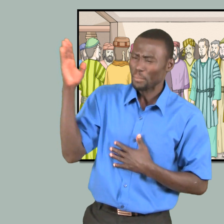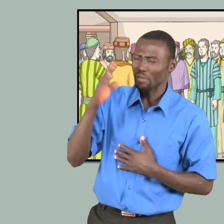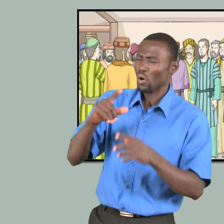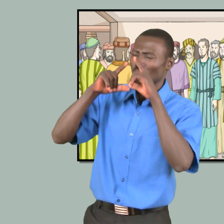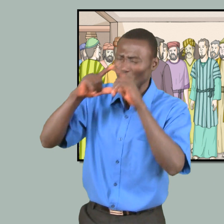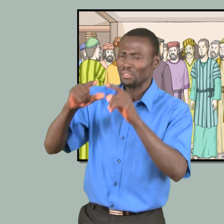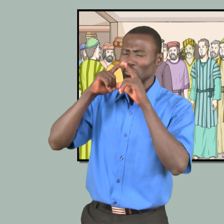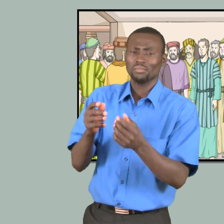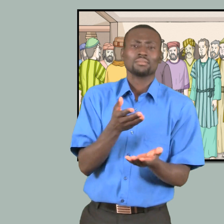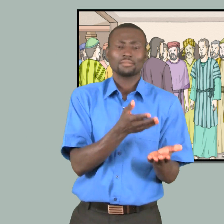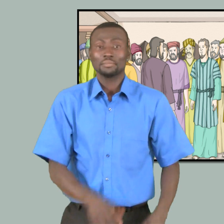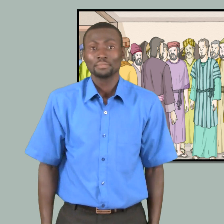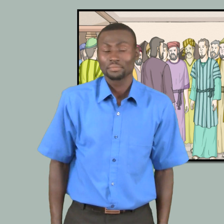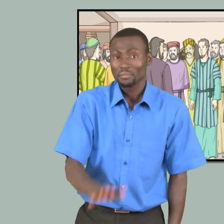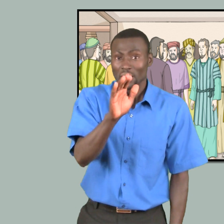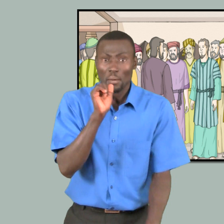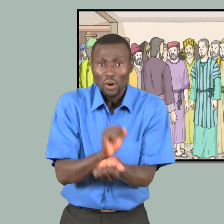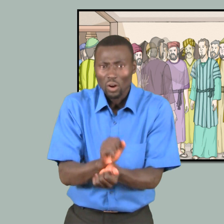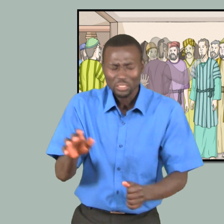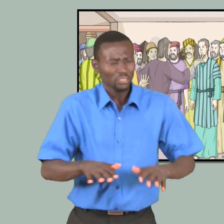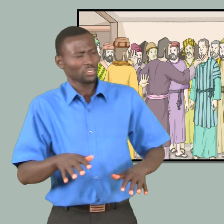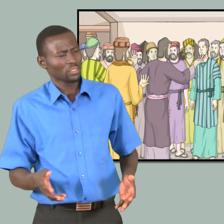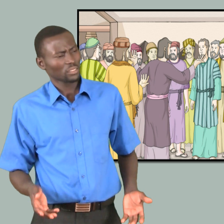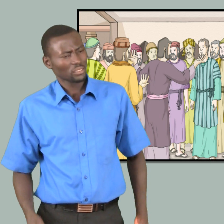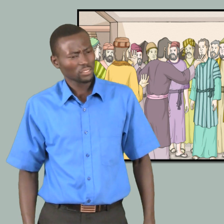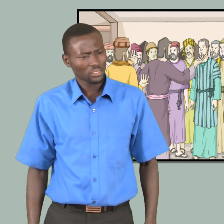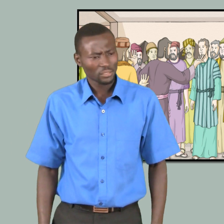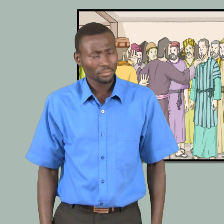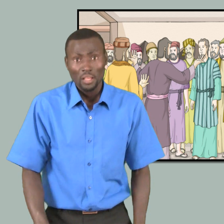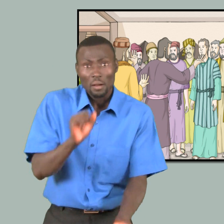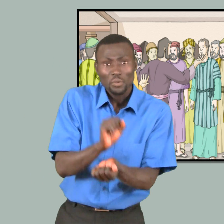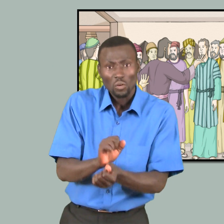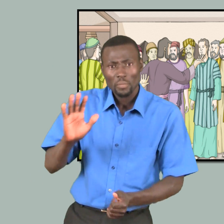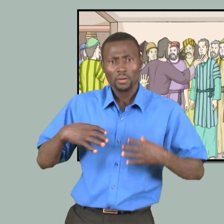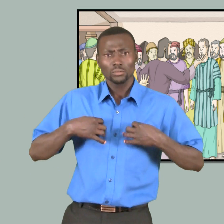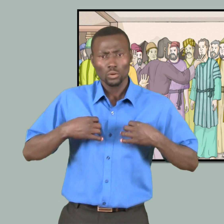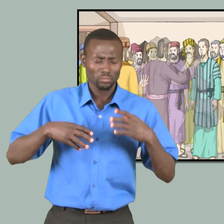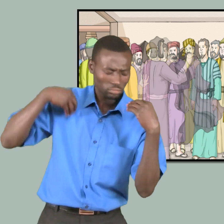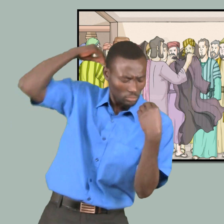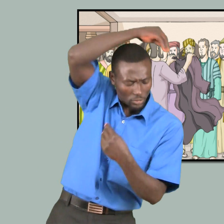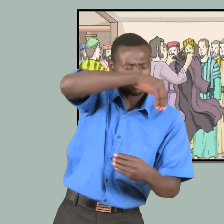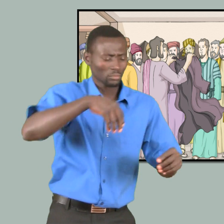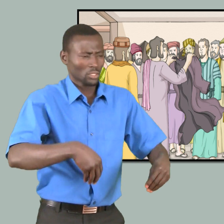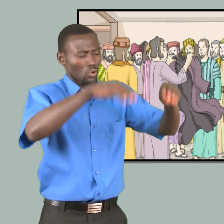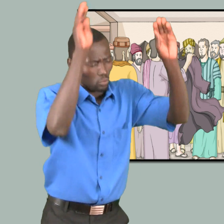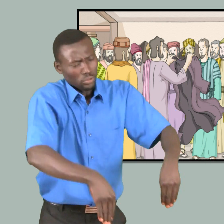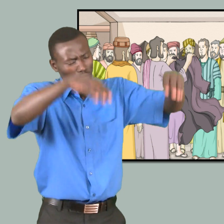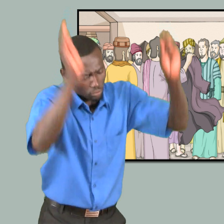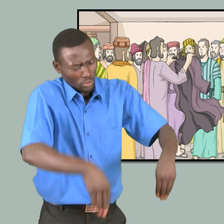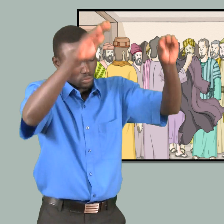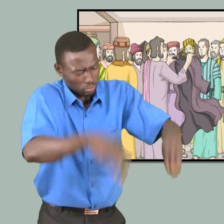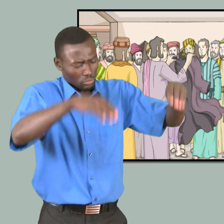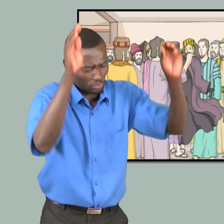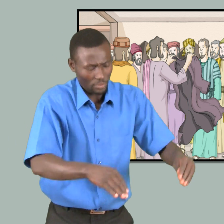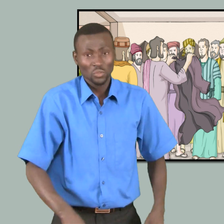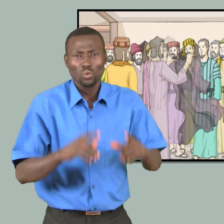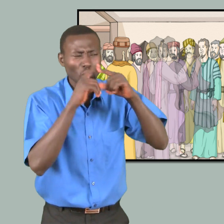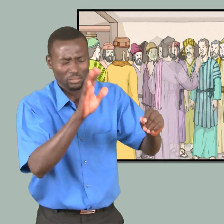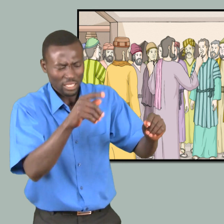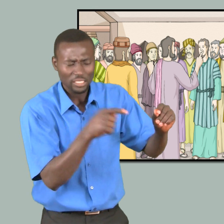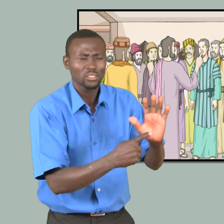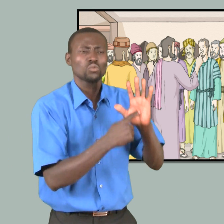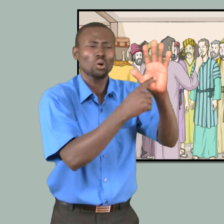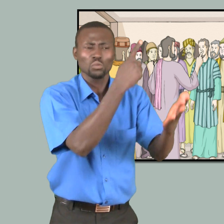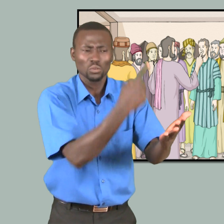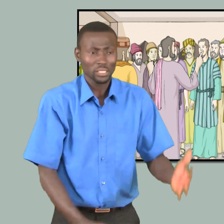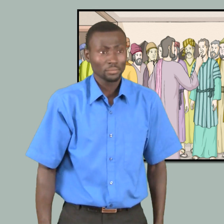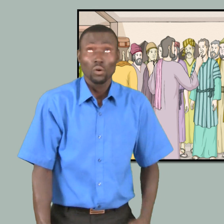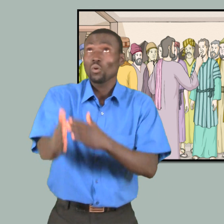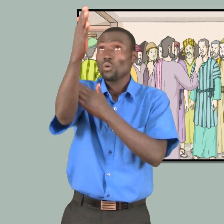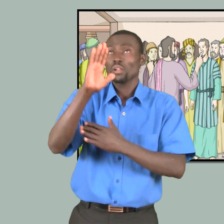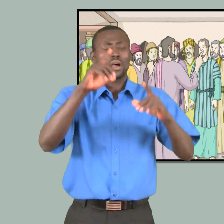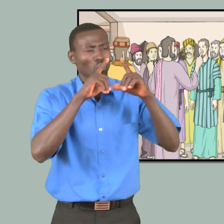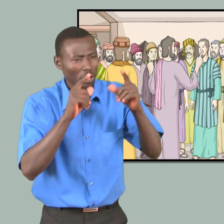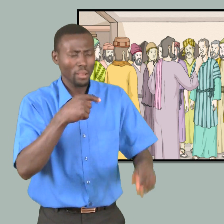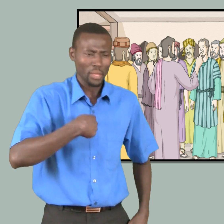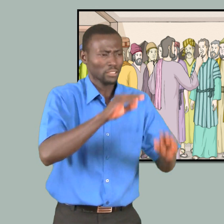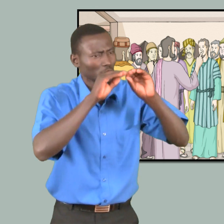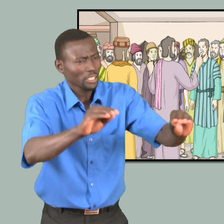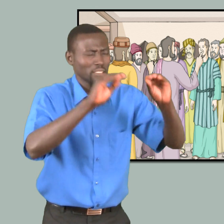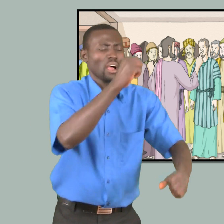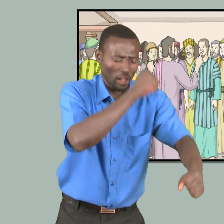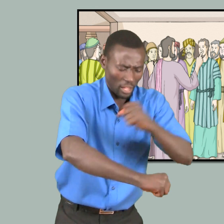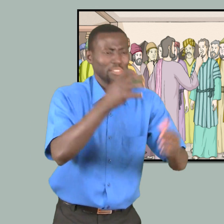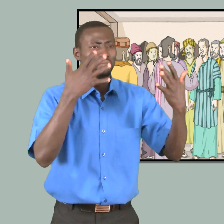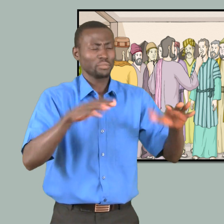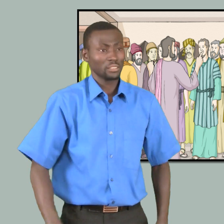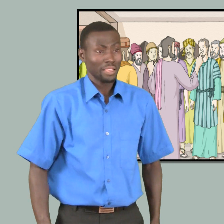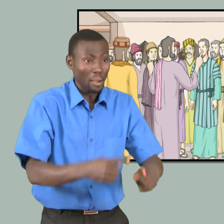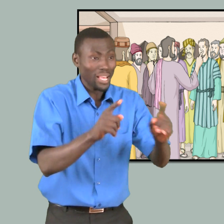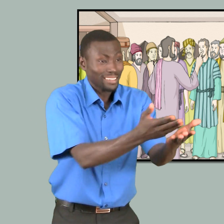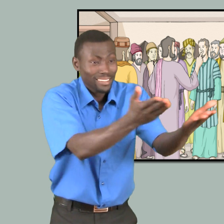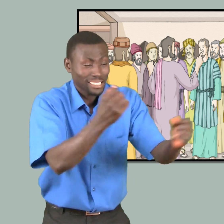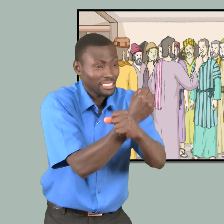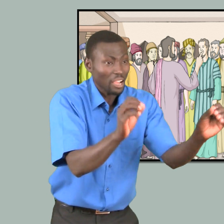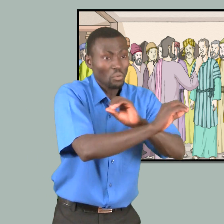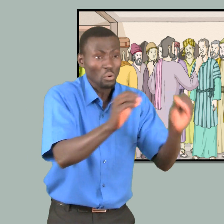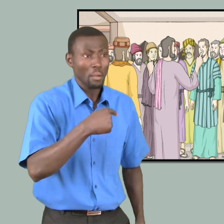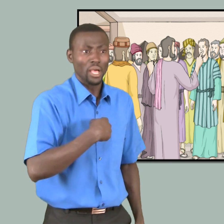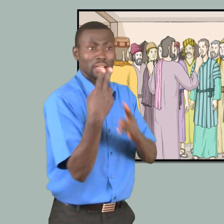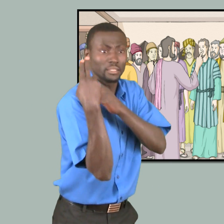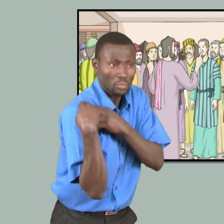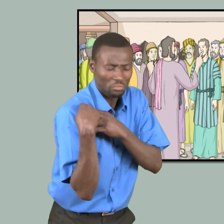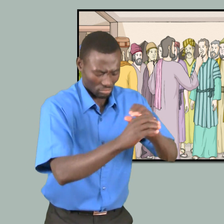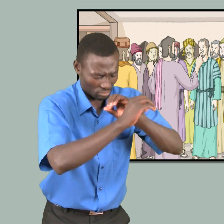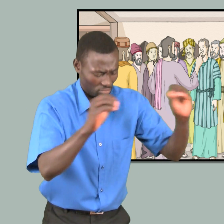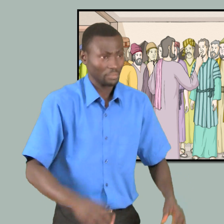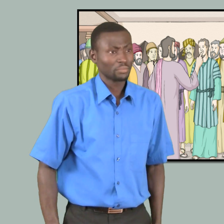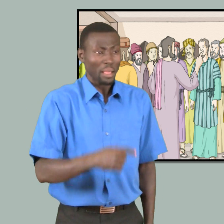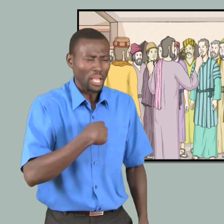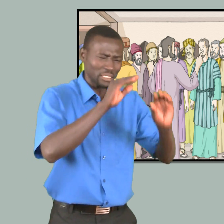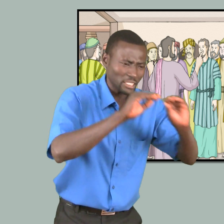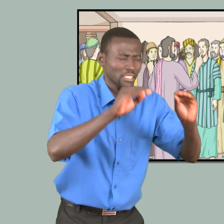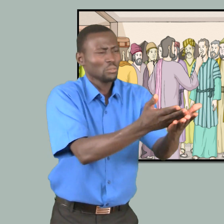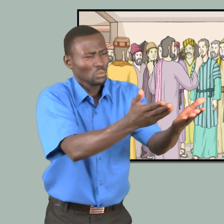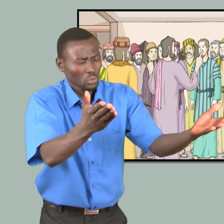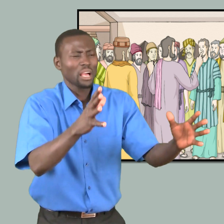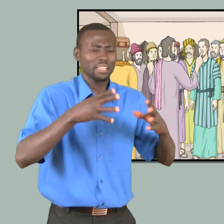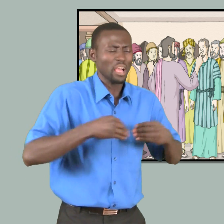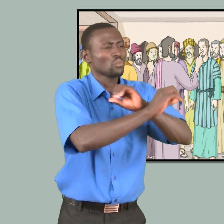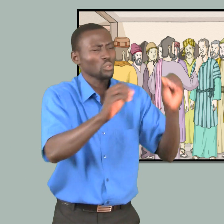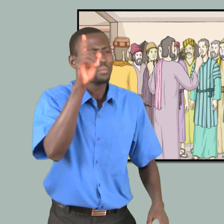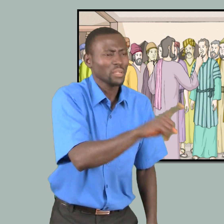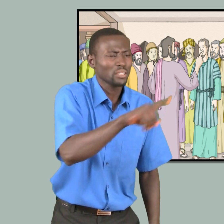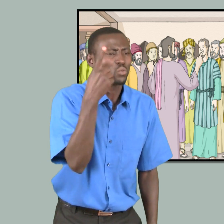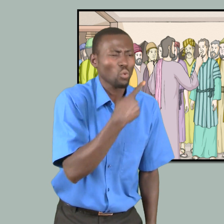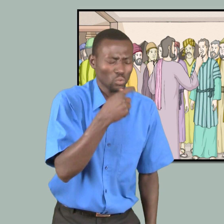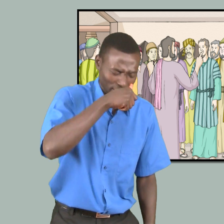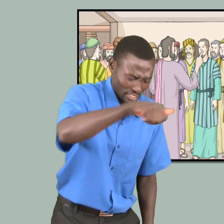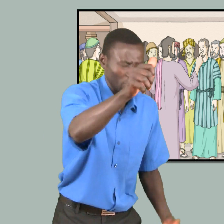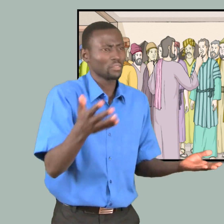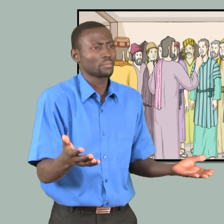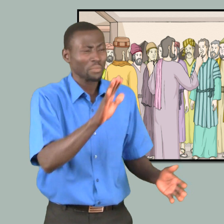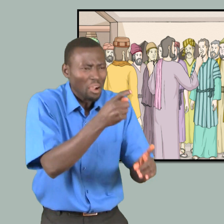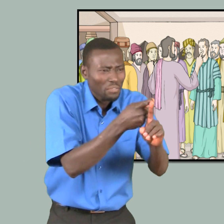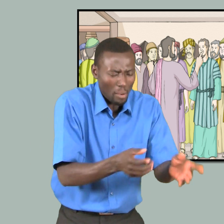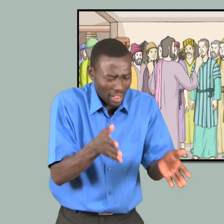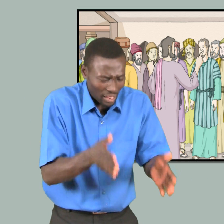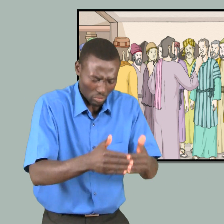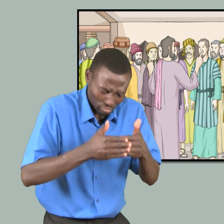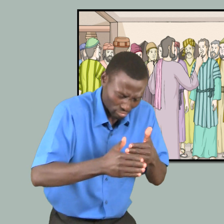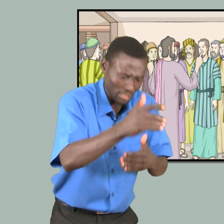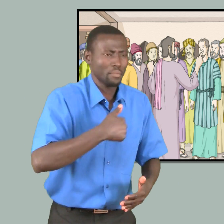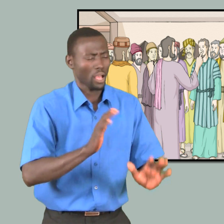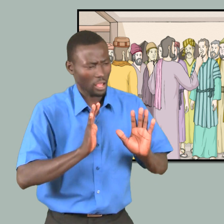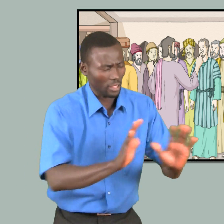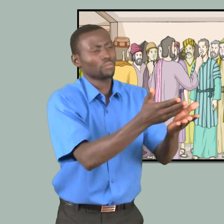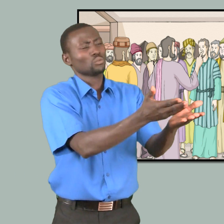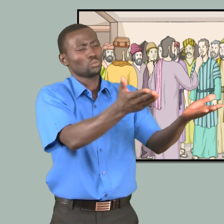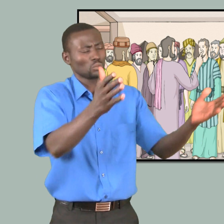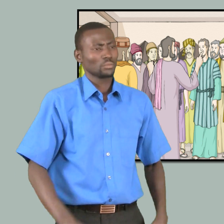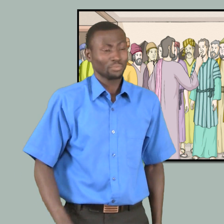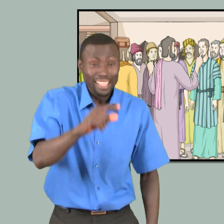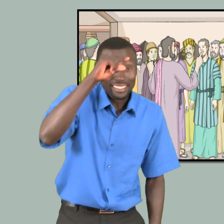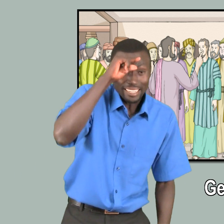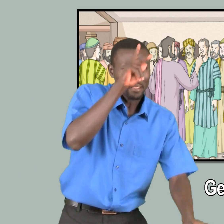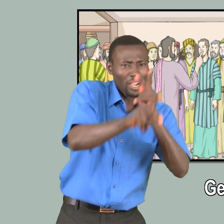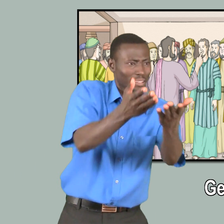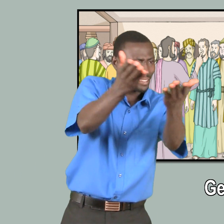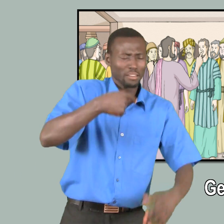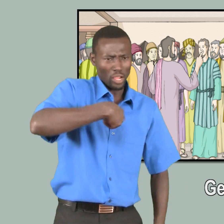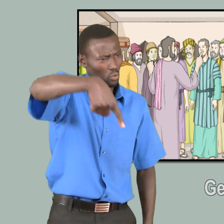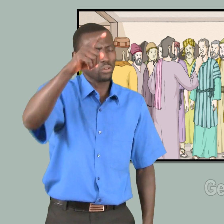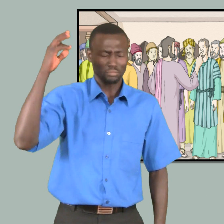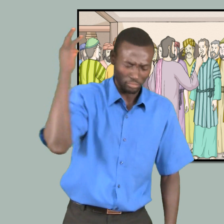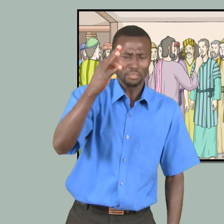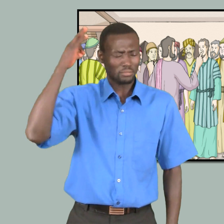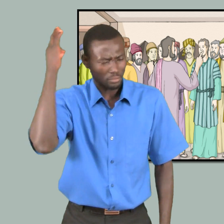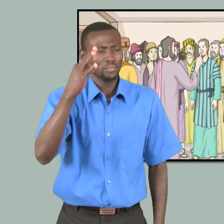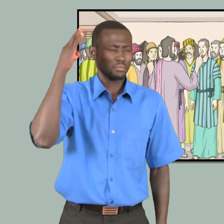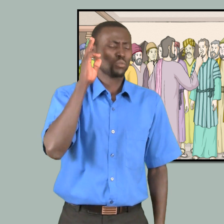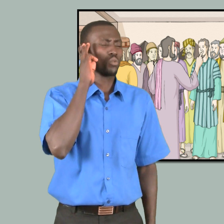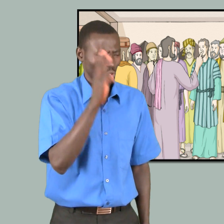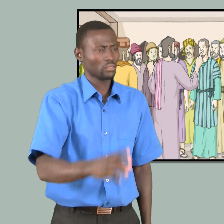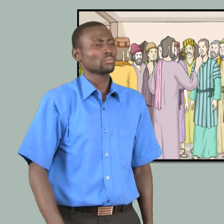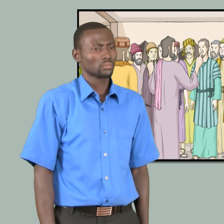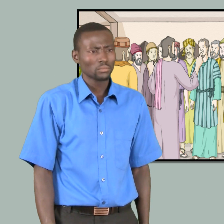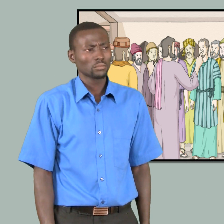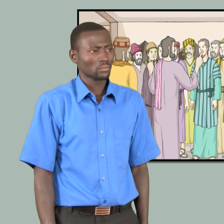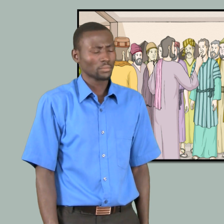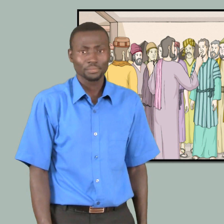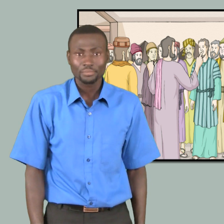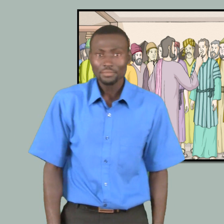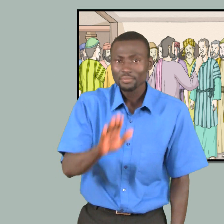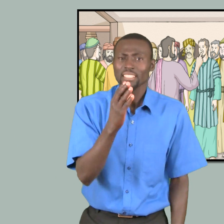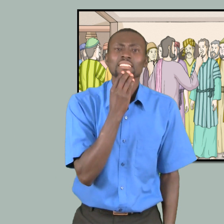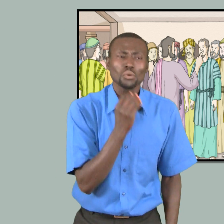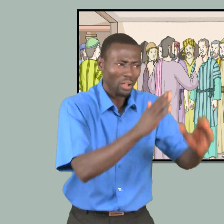But when they opposed and insulted him, he shook out his garments and told them, “Your blood be on your own heads!